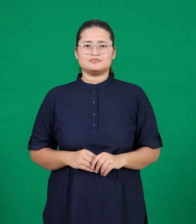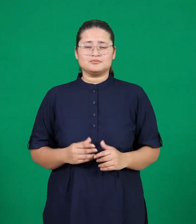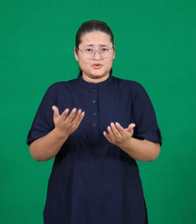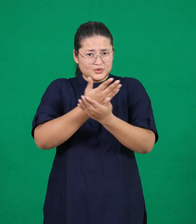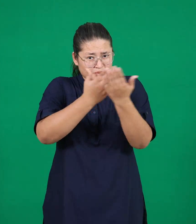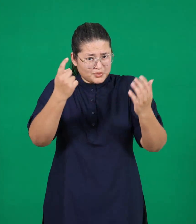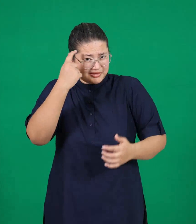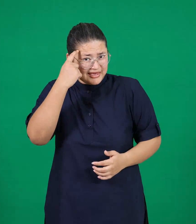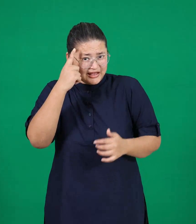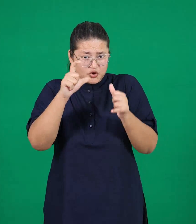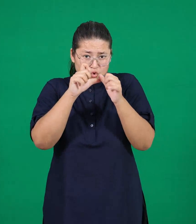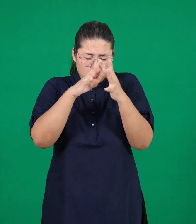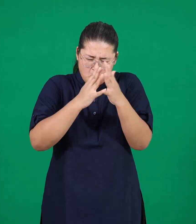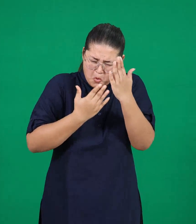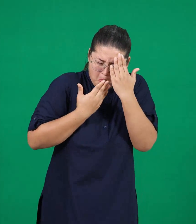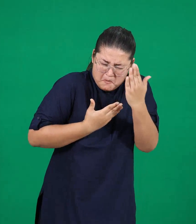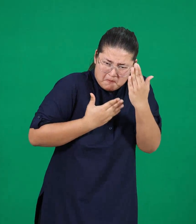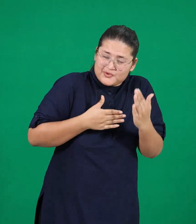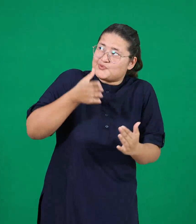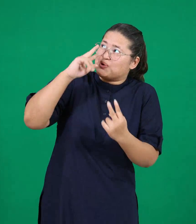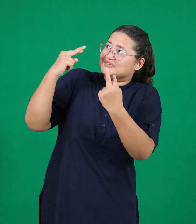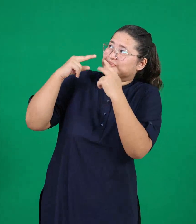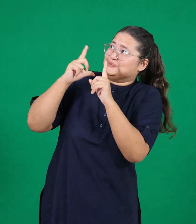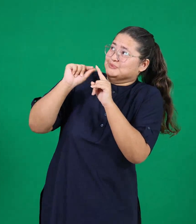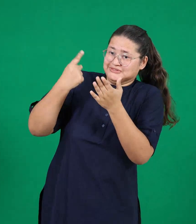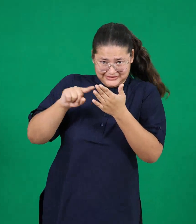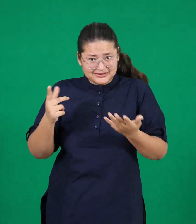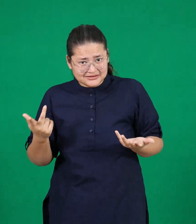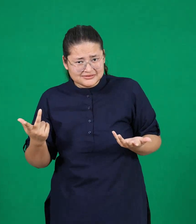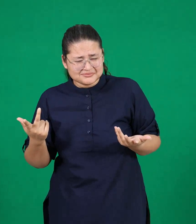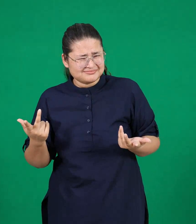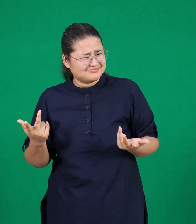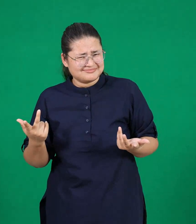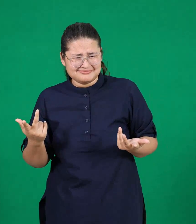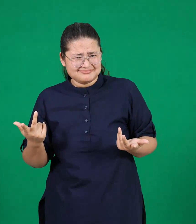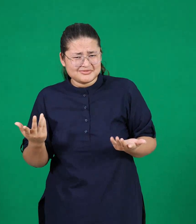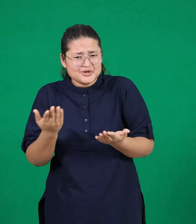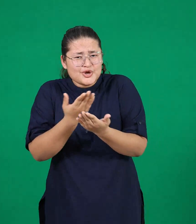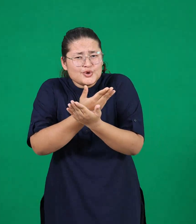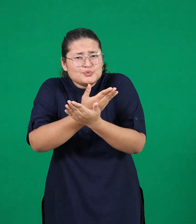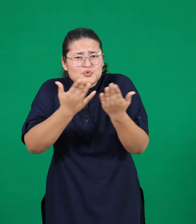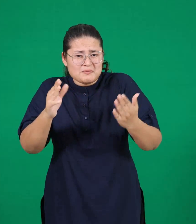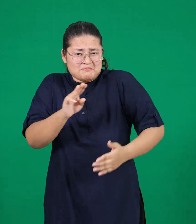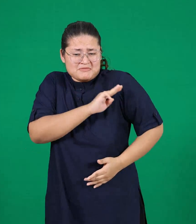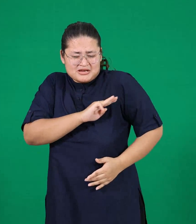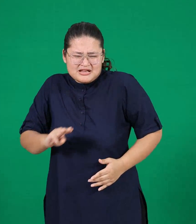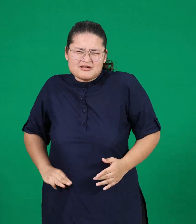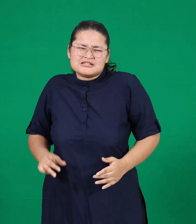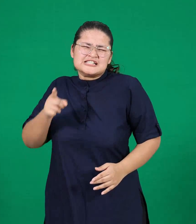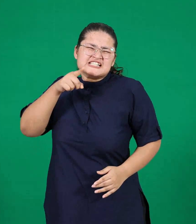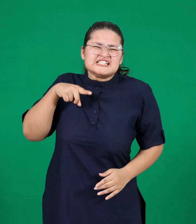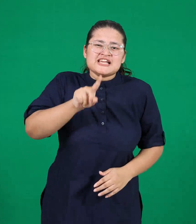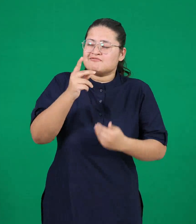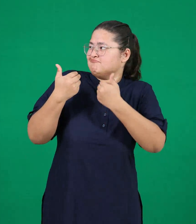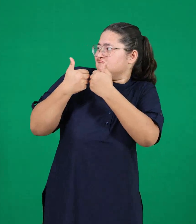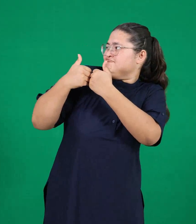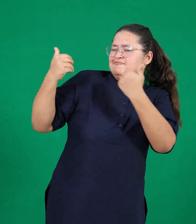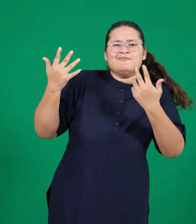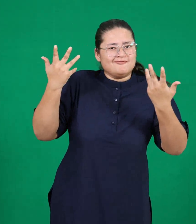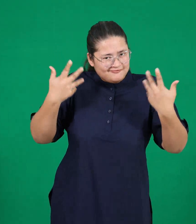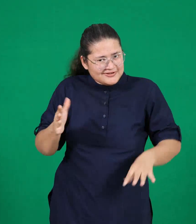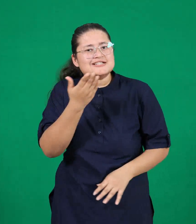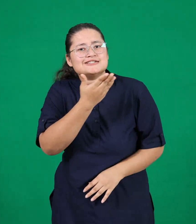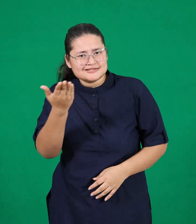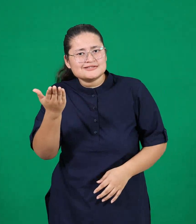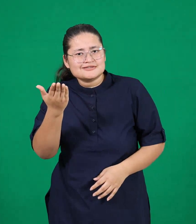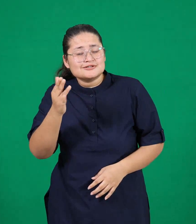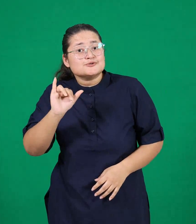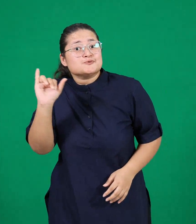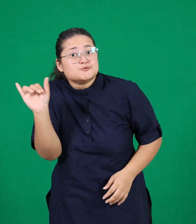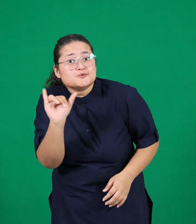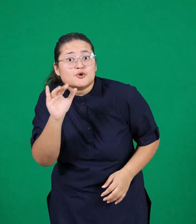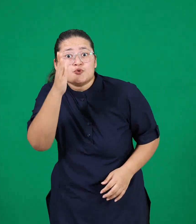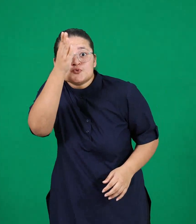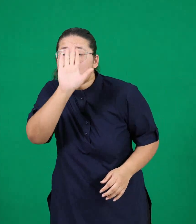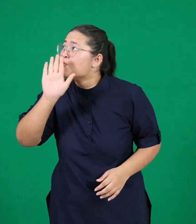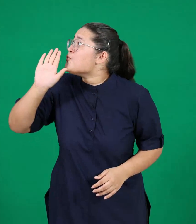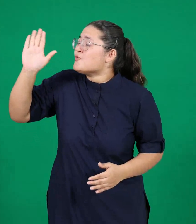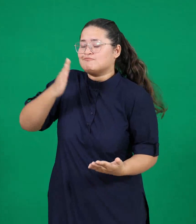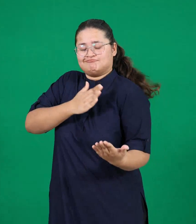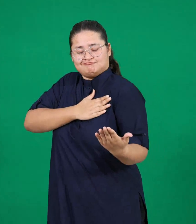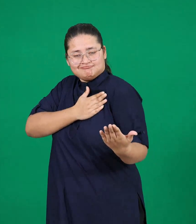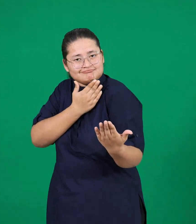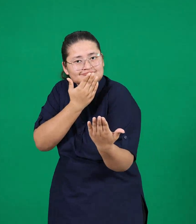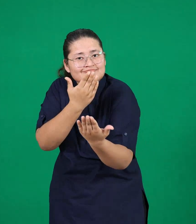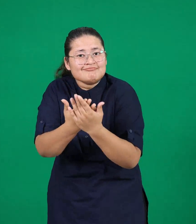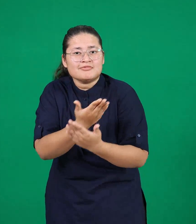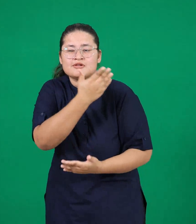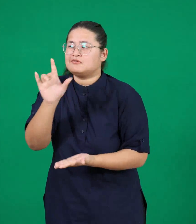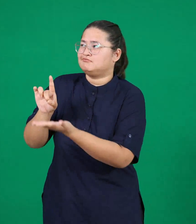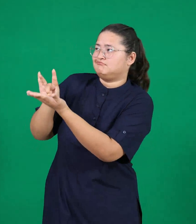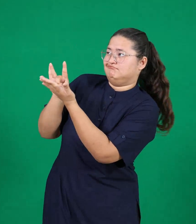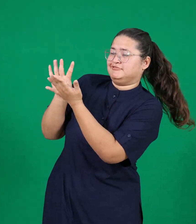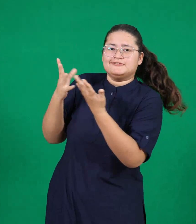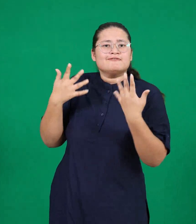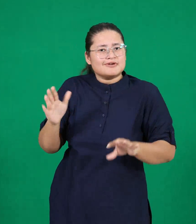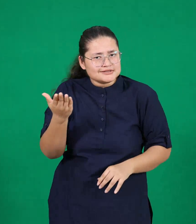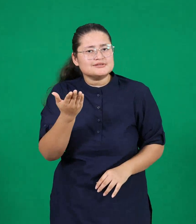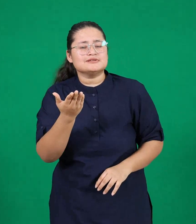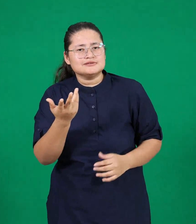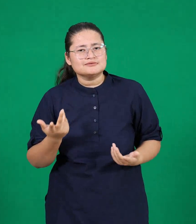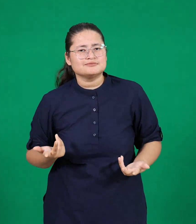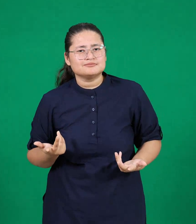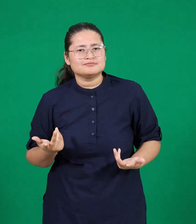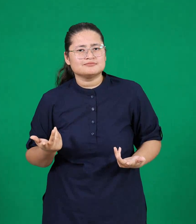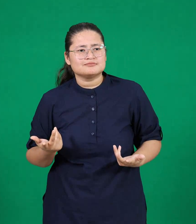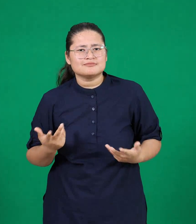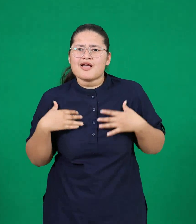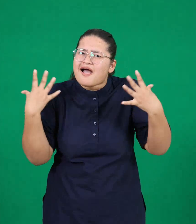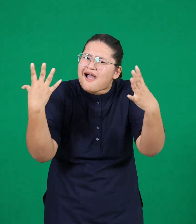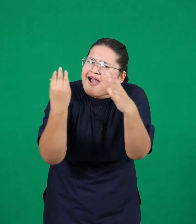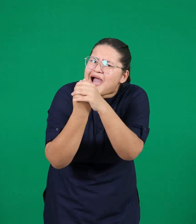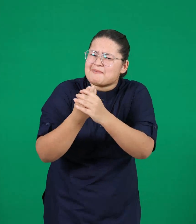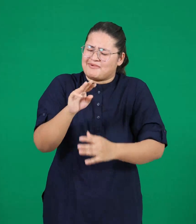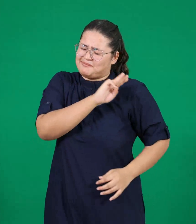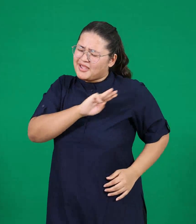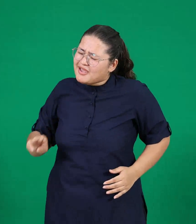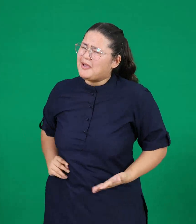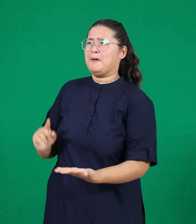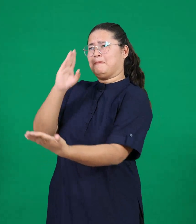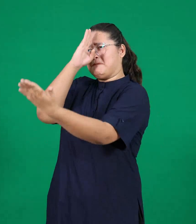You who are trying to be justified by the law have been severed from Christ;